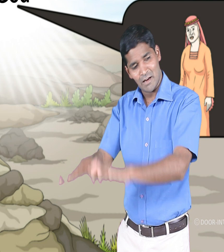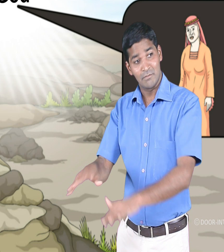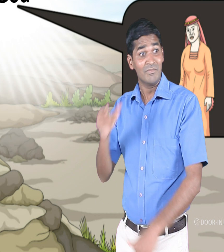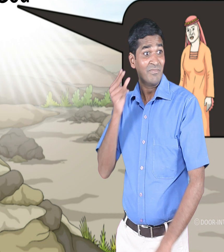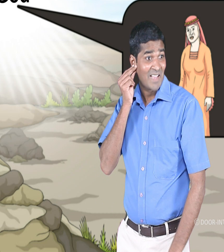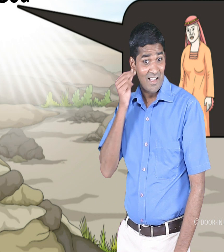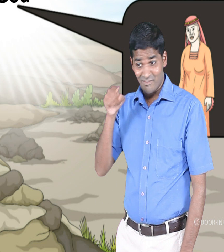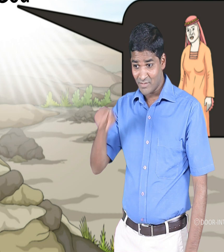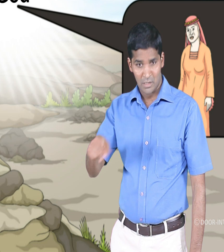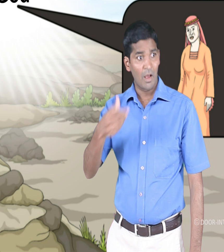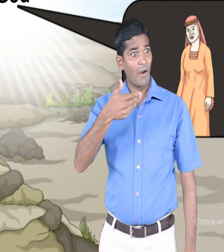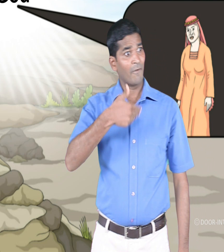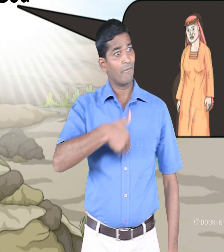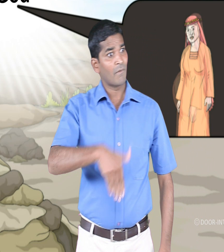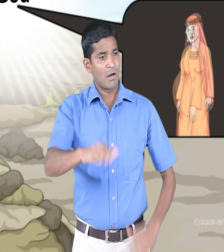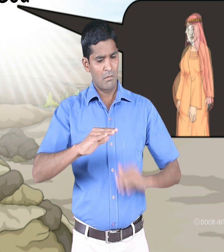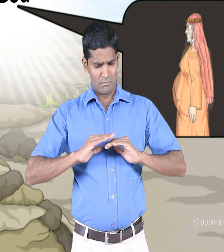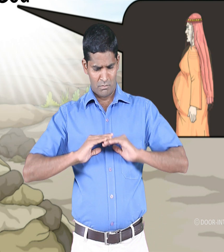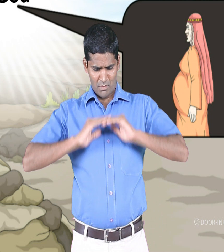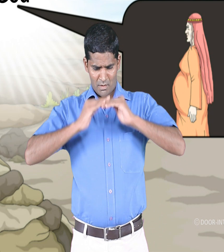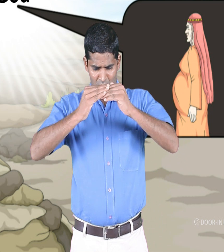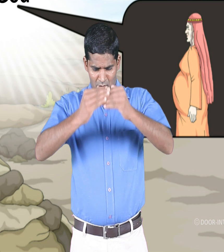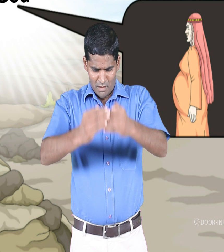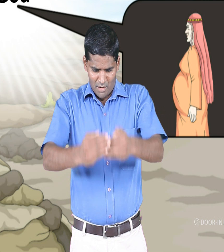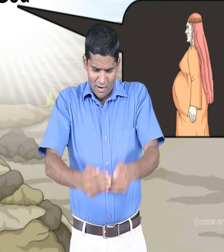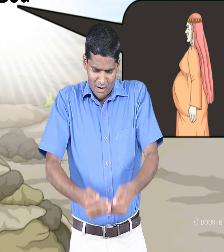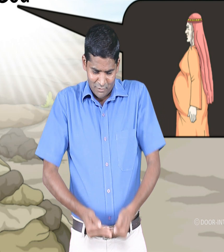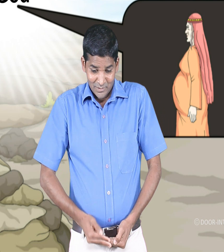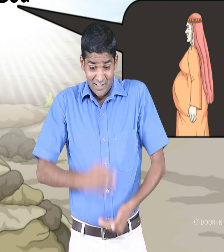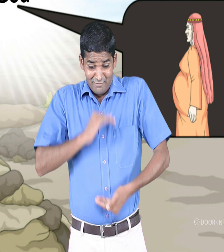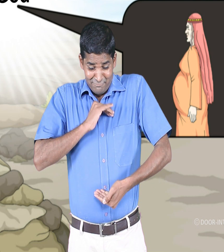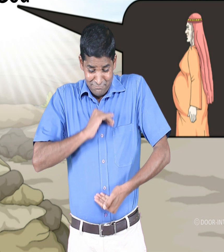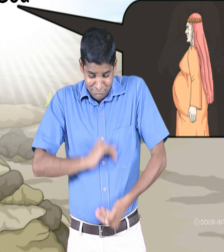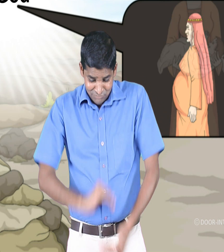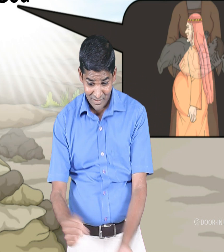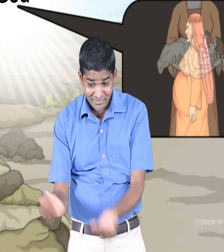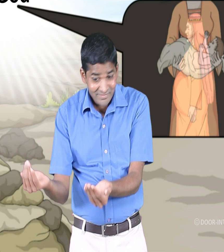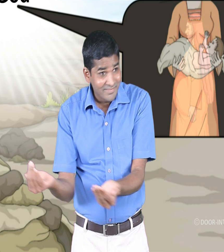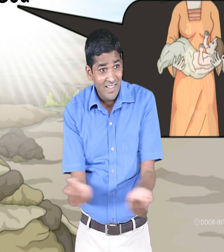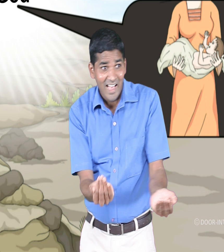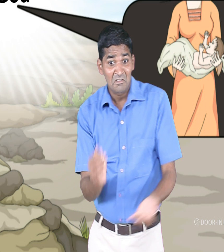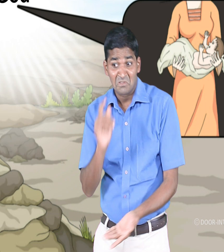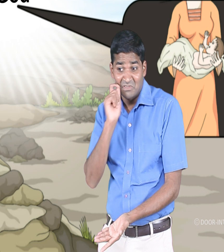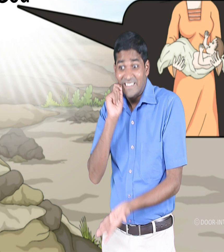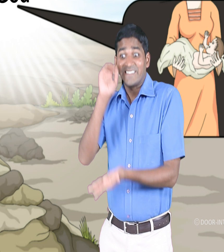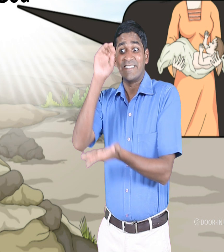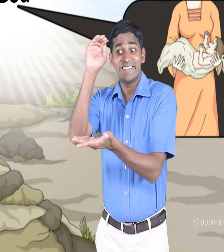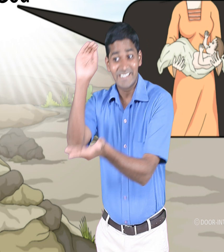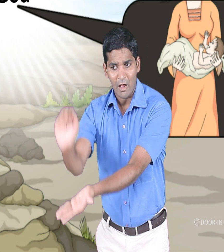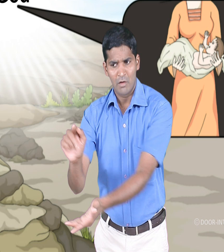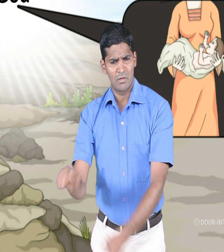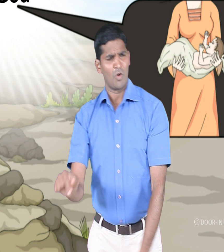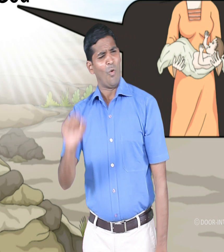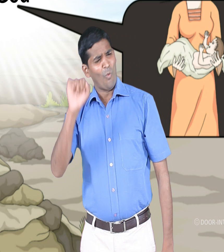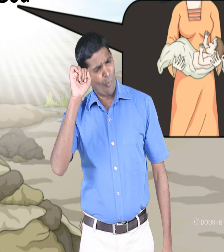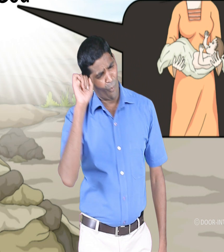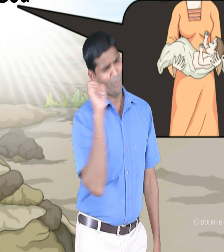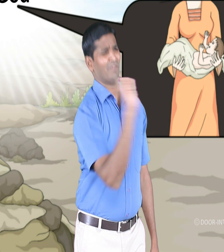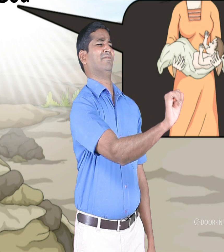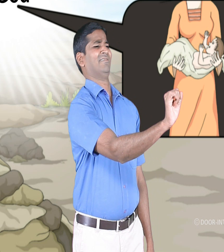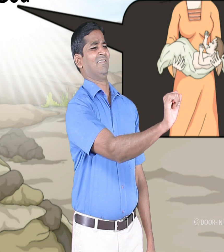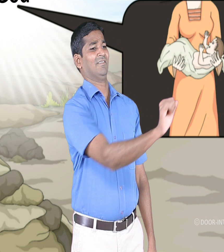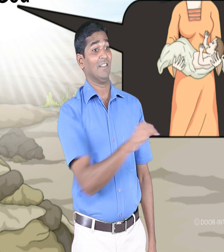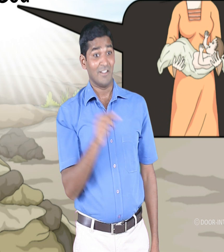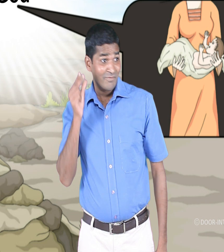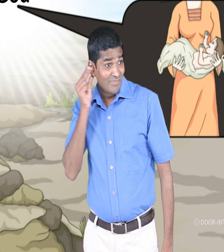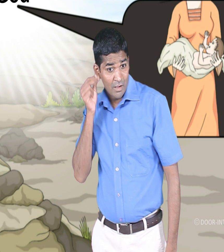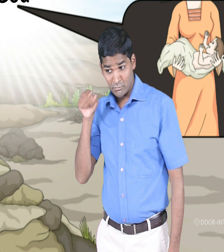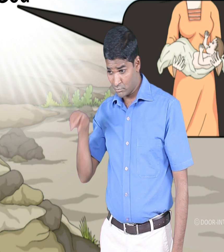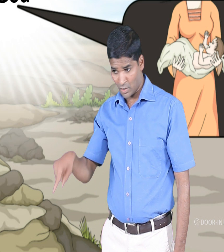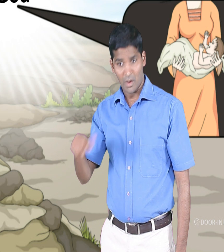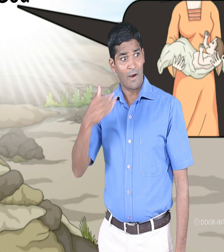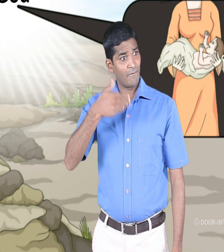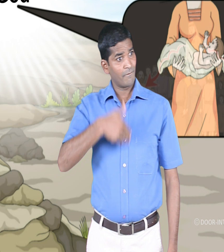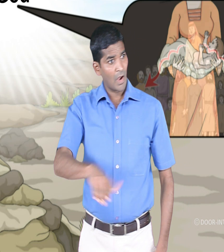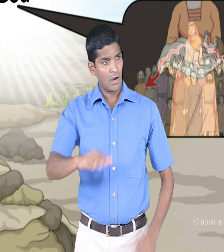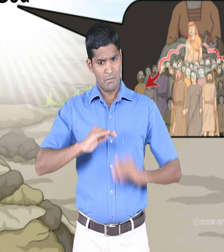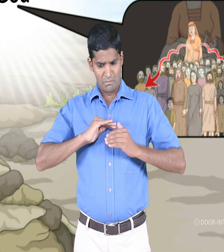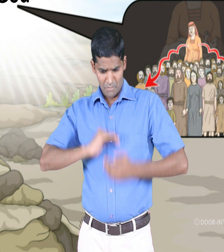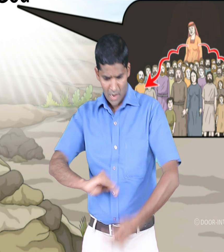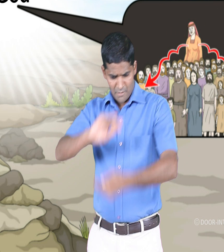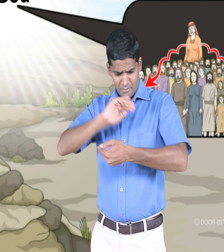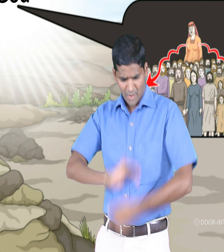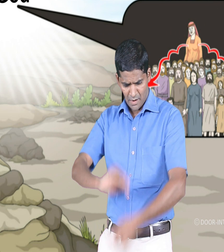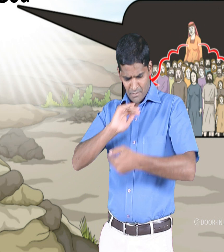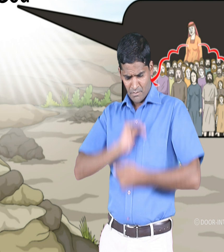And I will bless her and will surely give you a son by her.